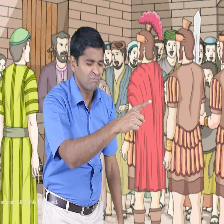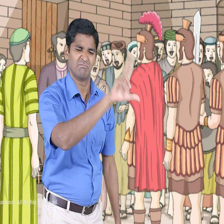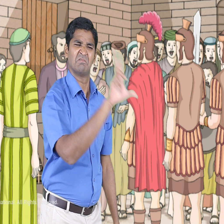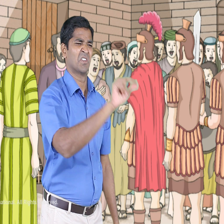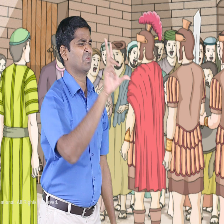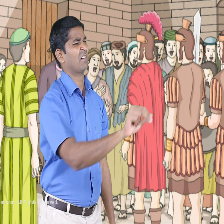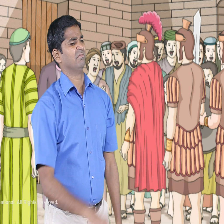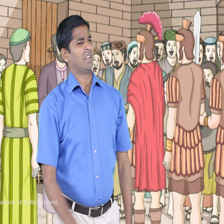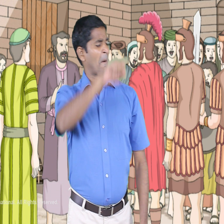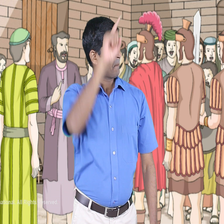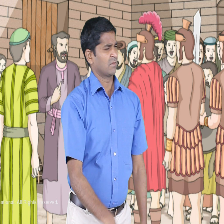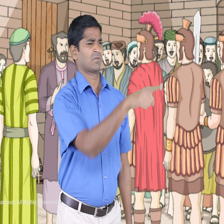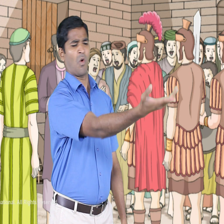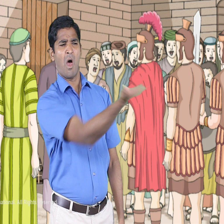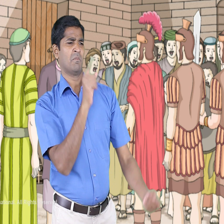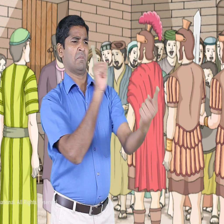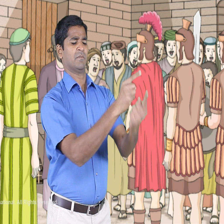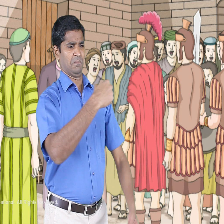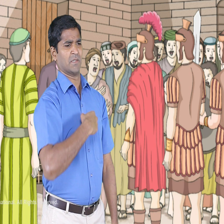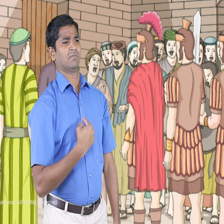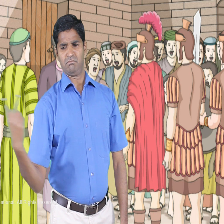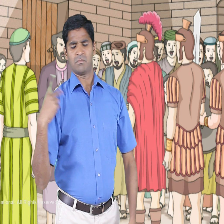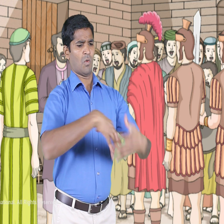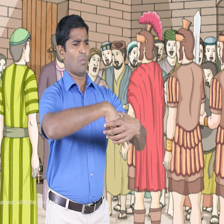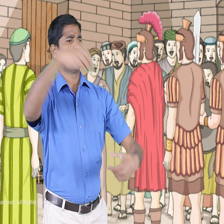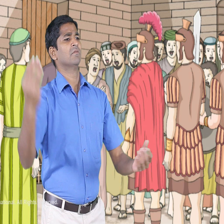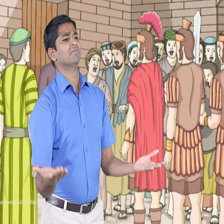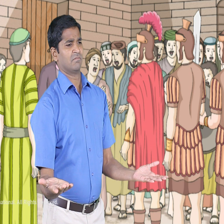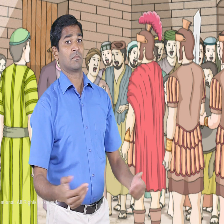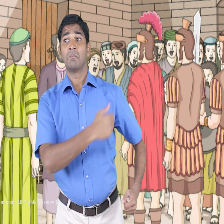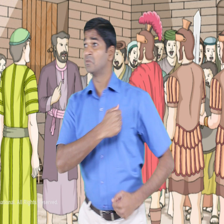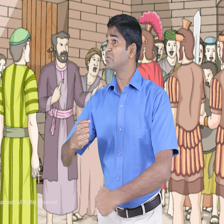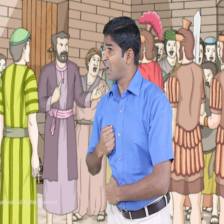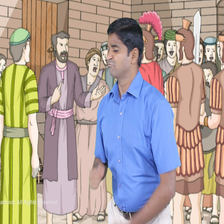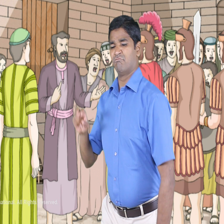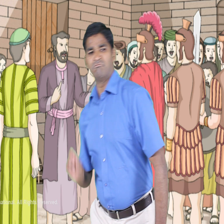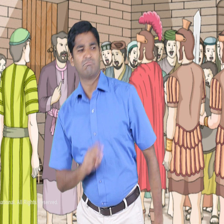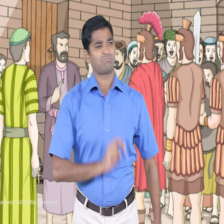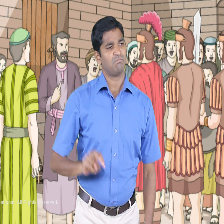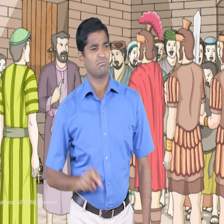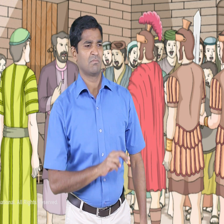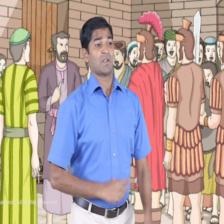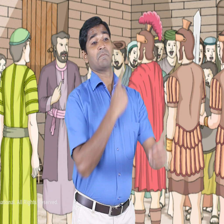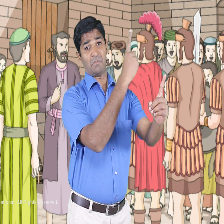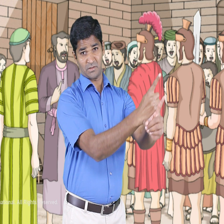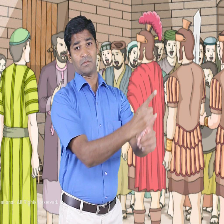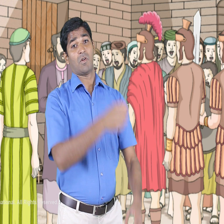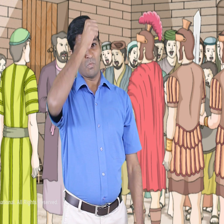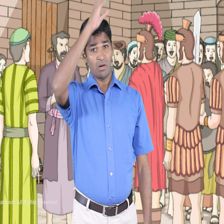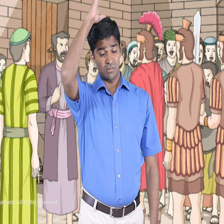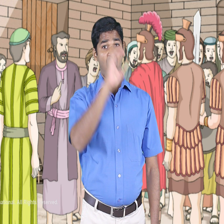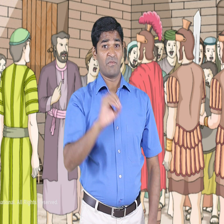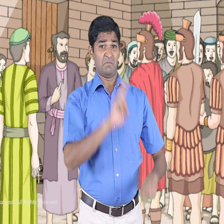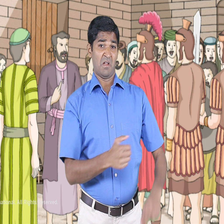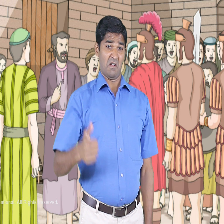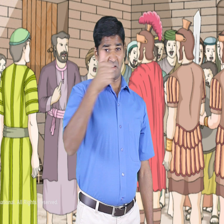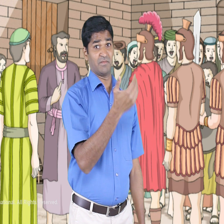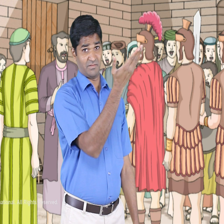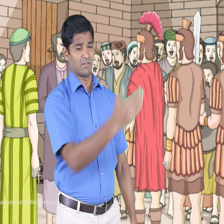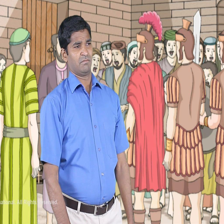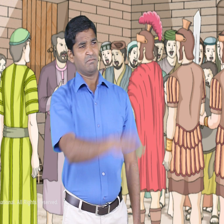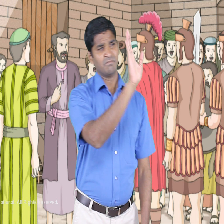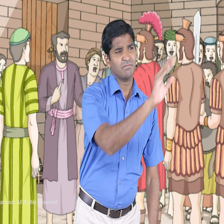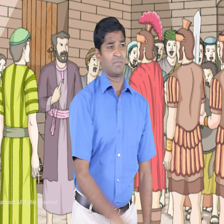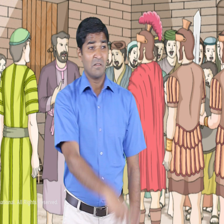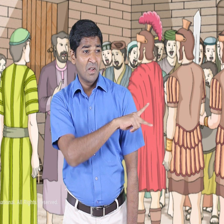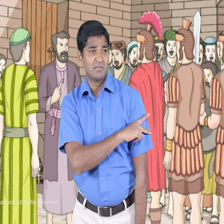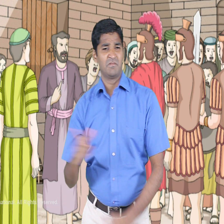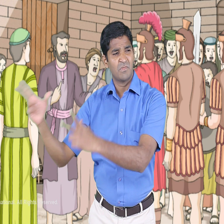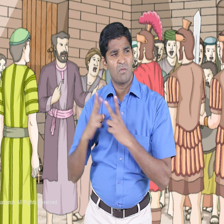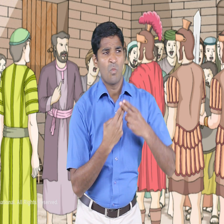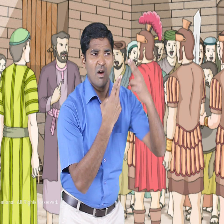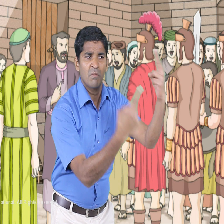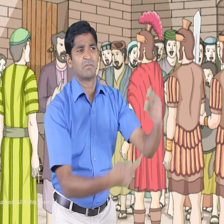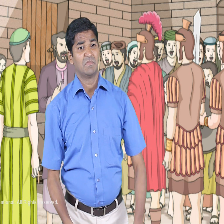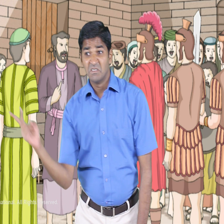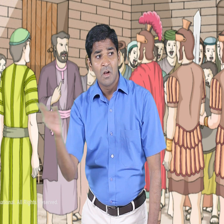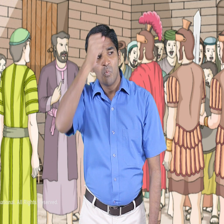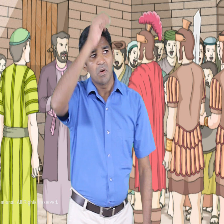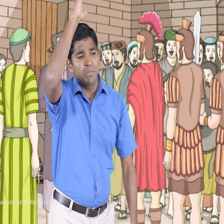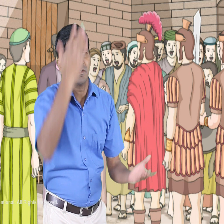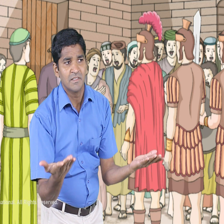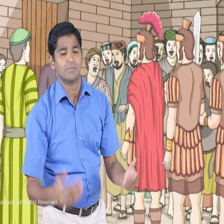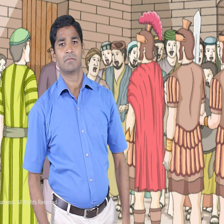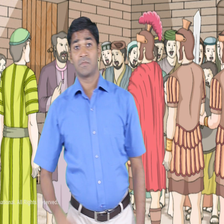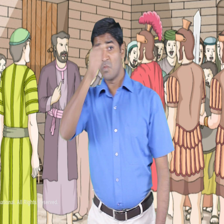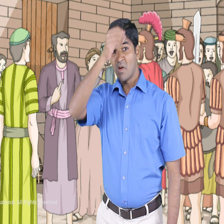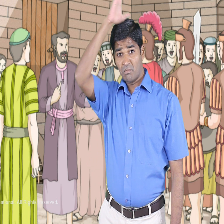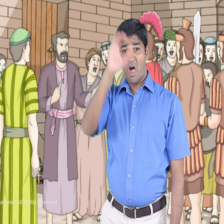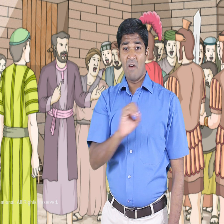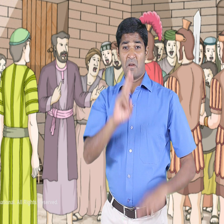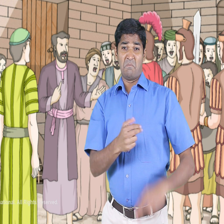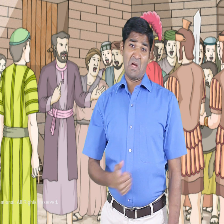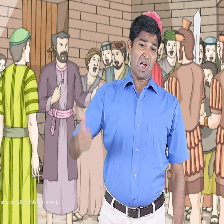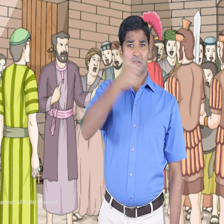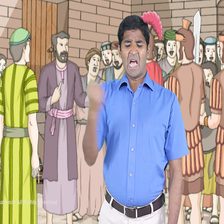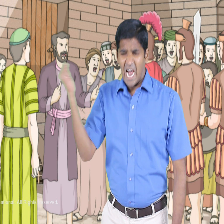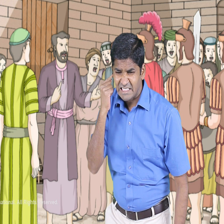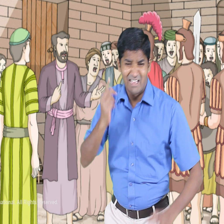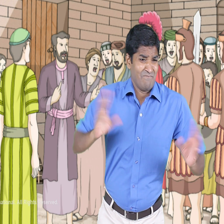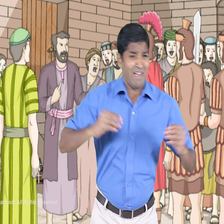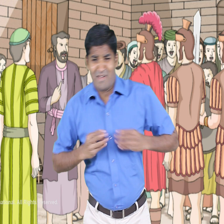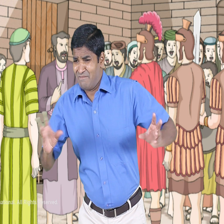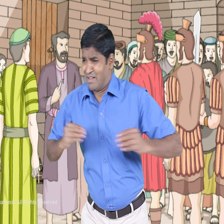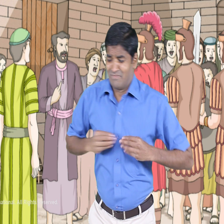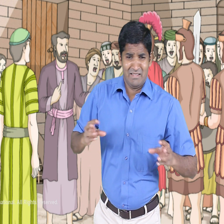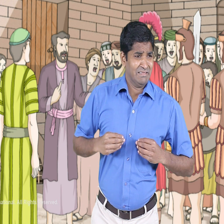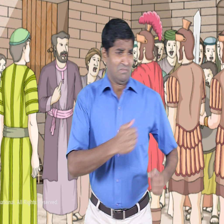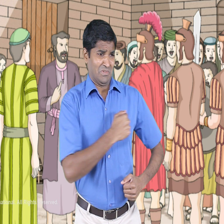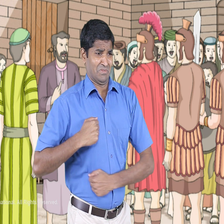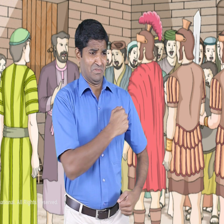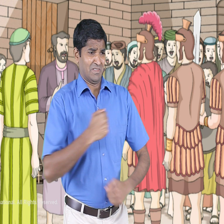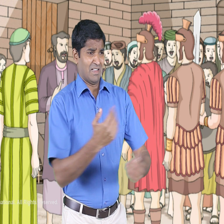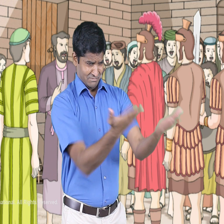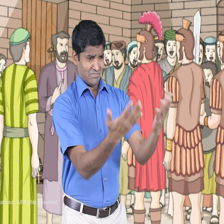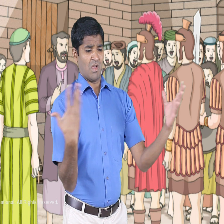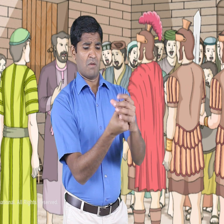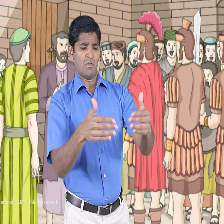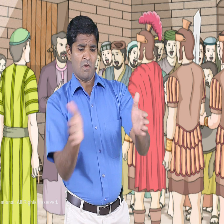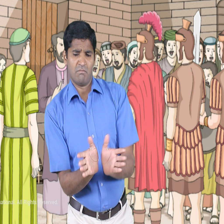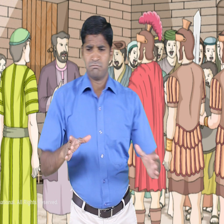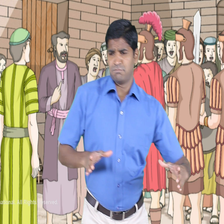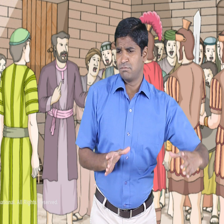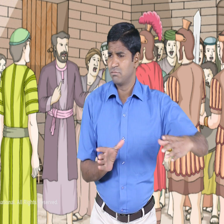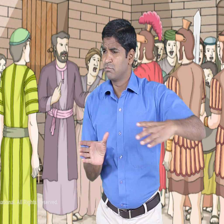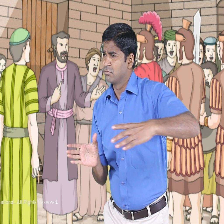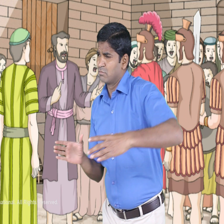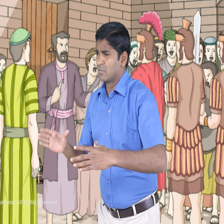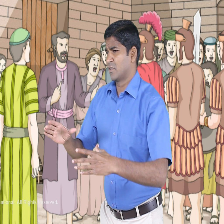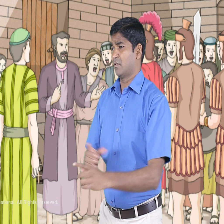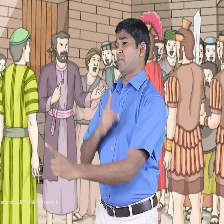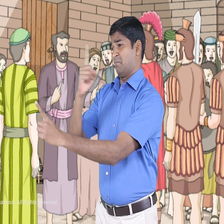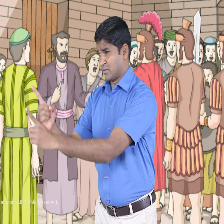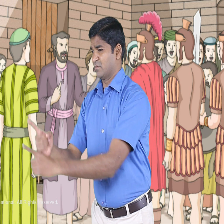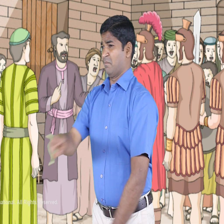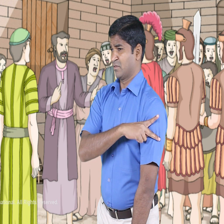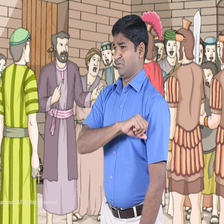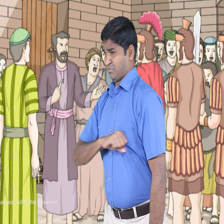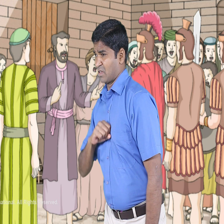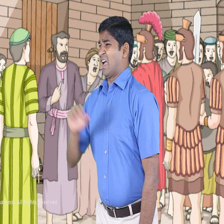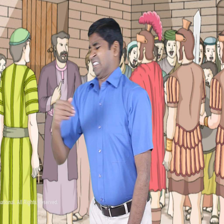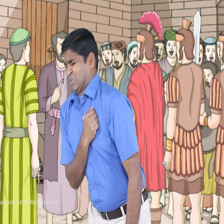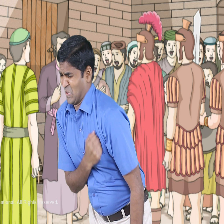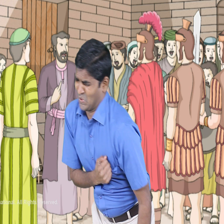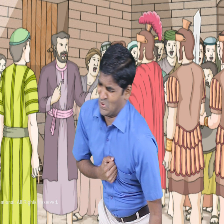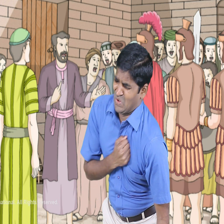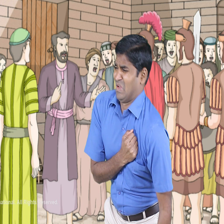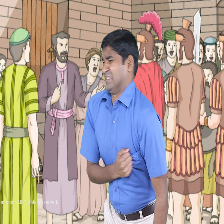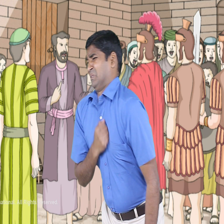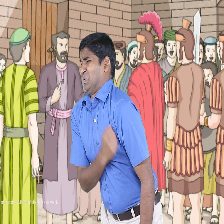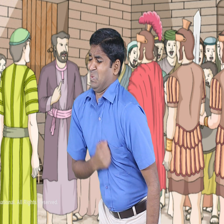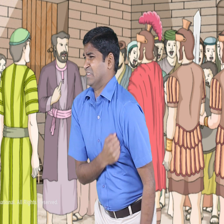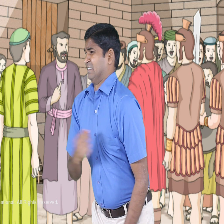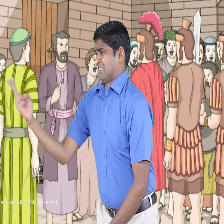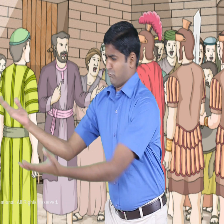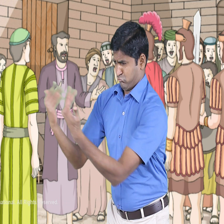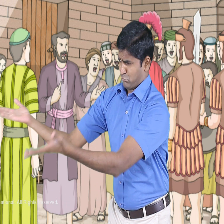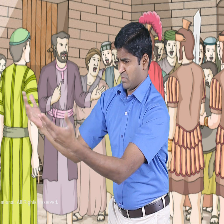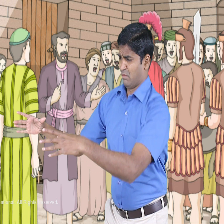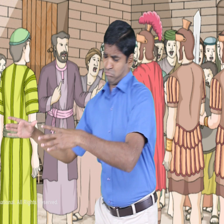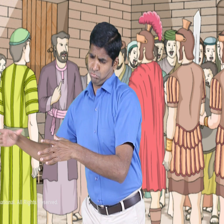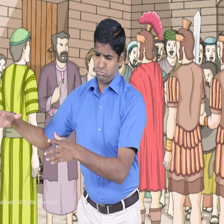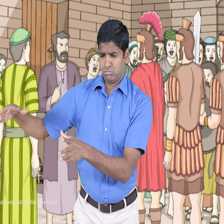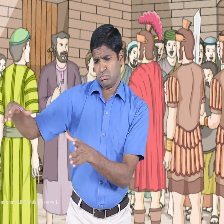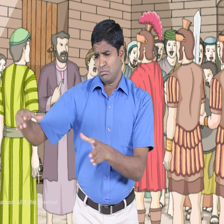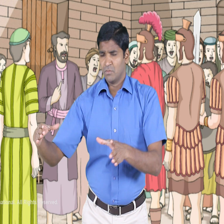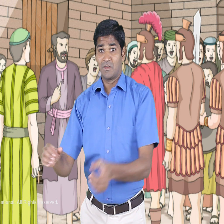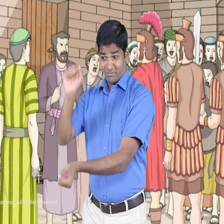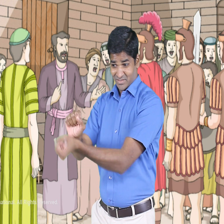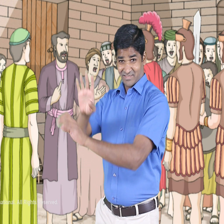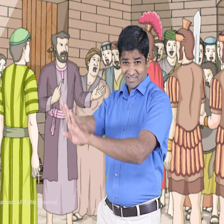Let them come themselves and escort us out!” So the officers relayed this message to the magistrates, who were alarmed to hear that Paul and Silas were Roman citizens.